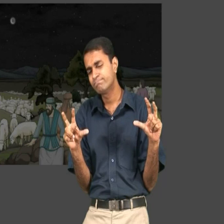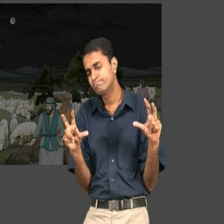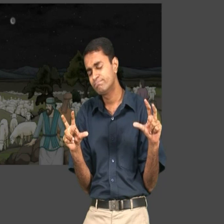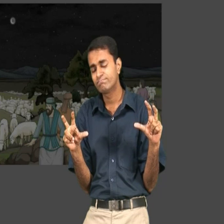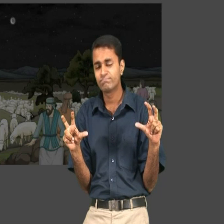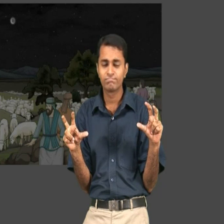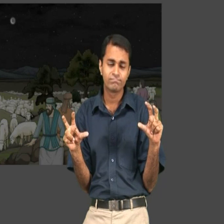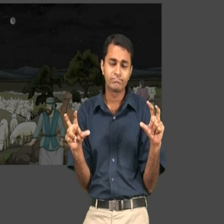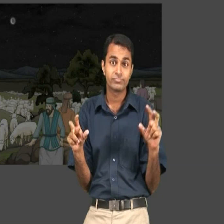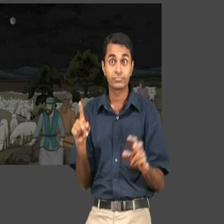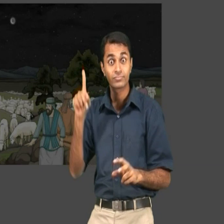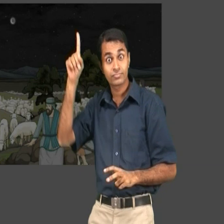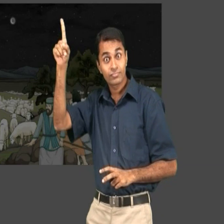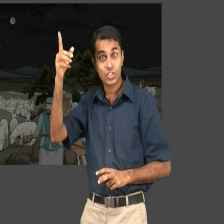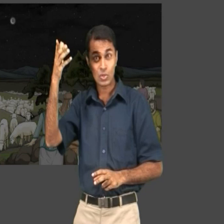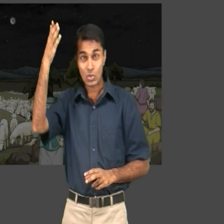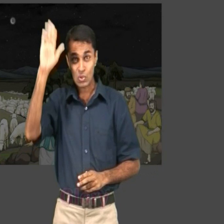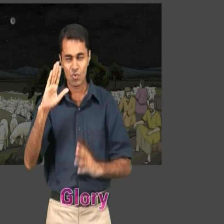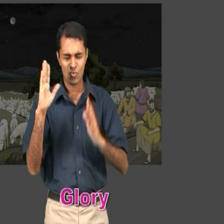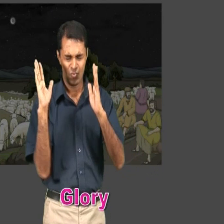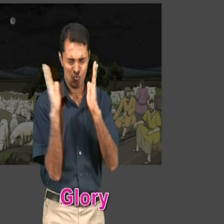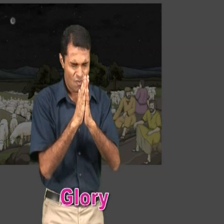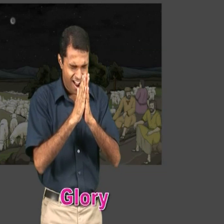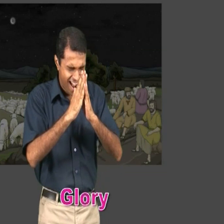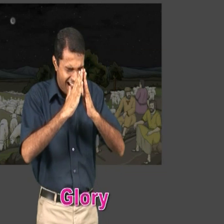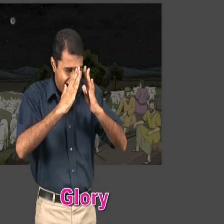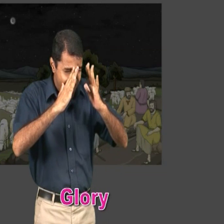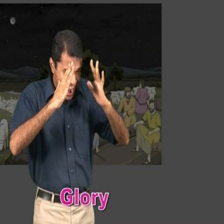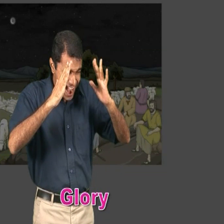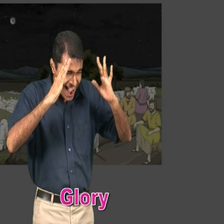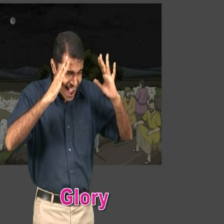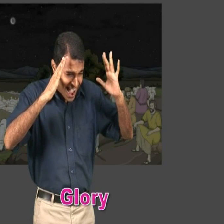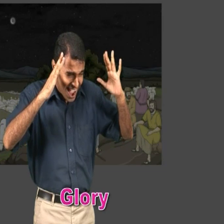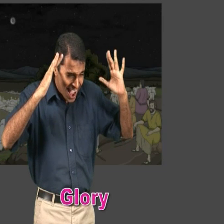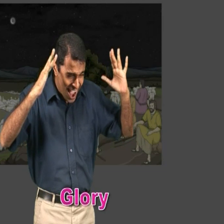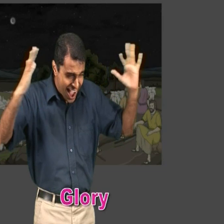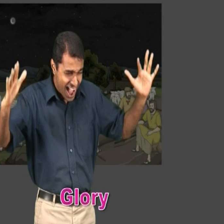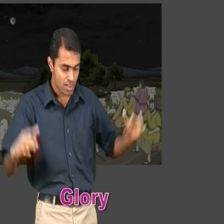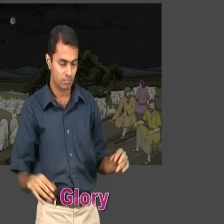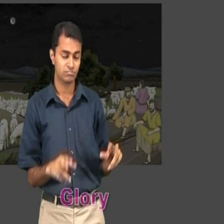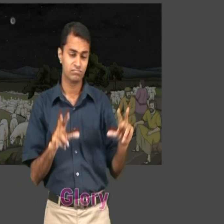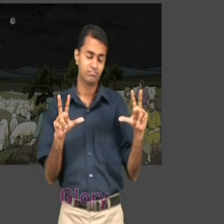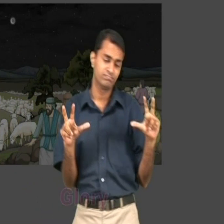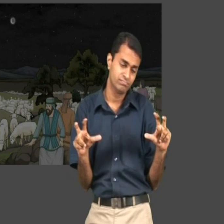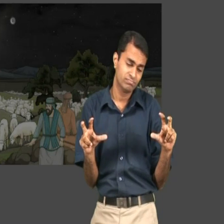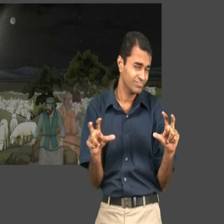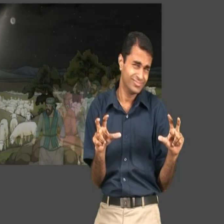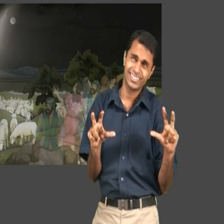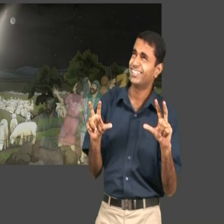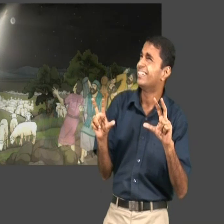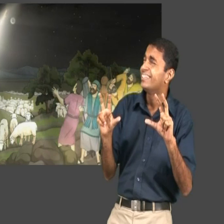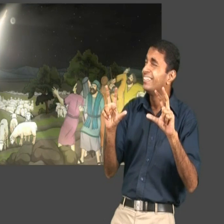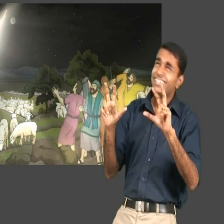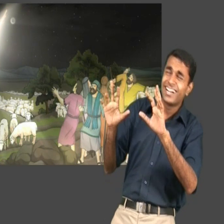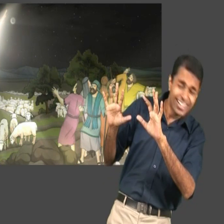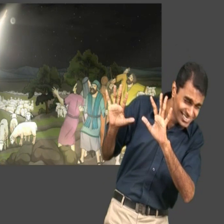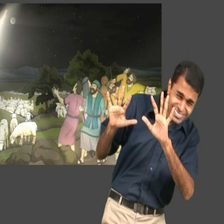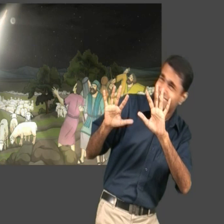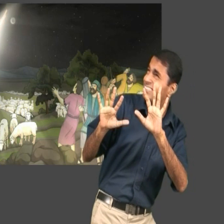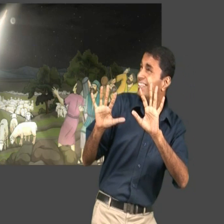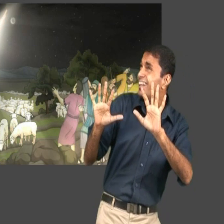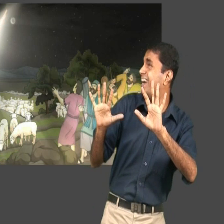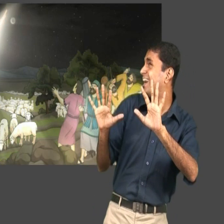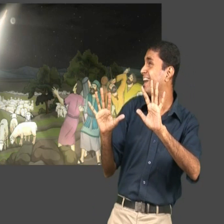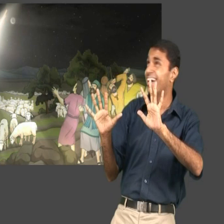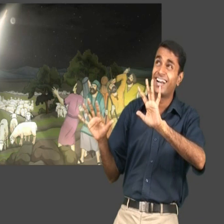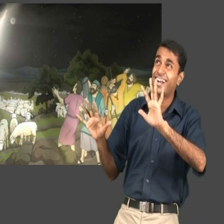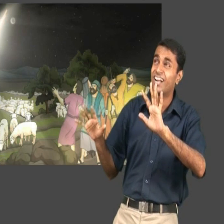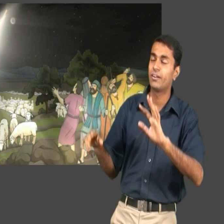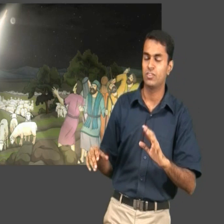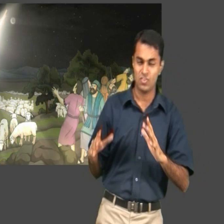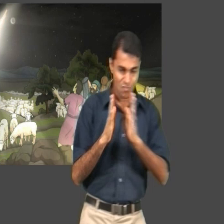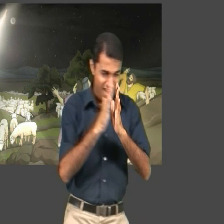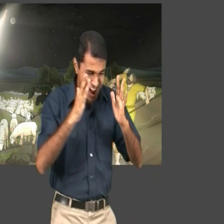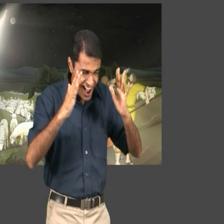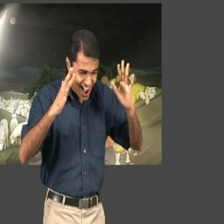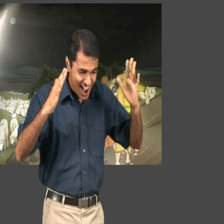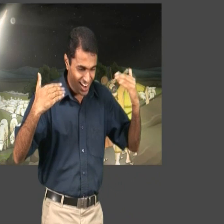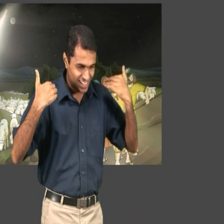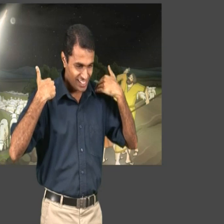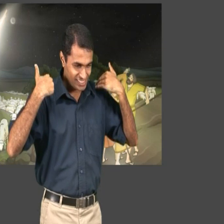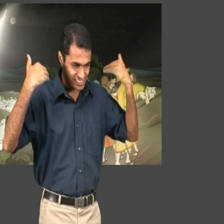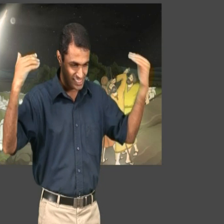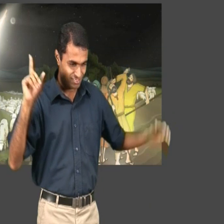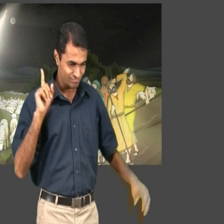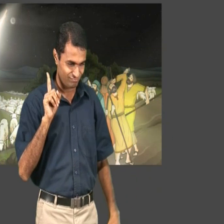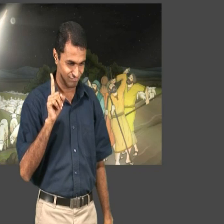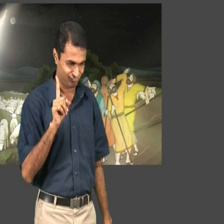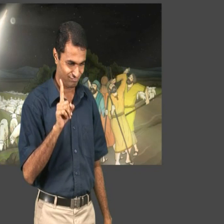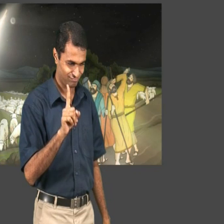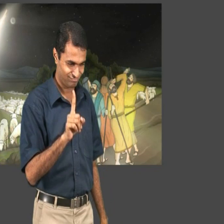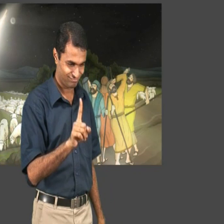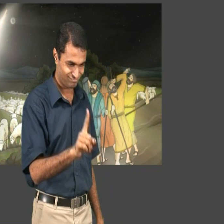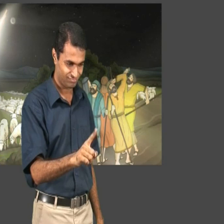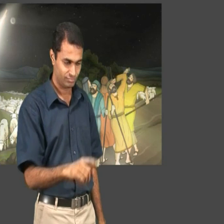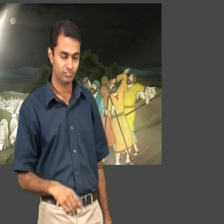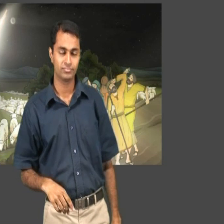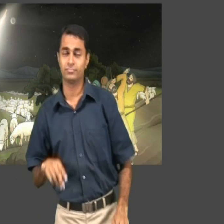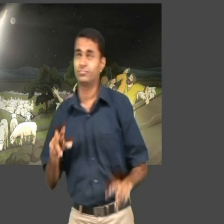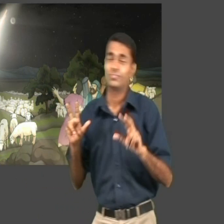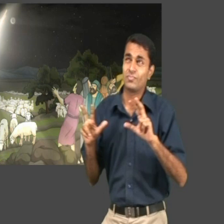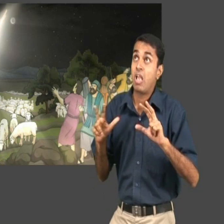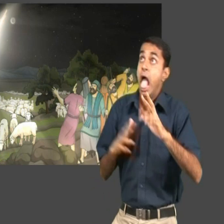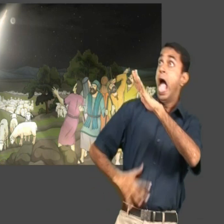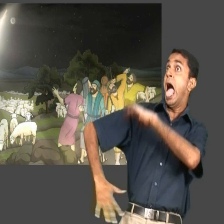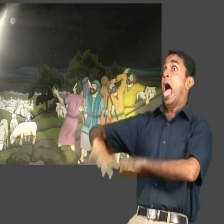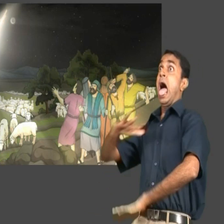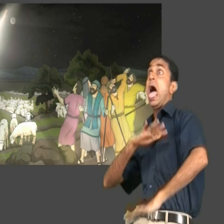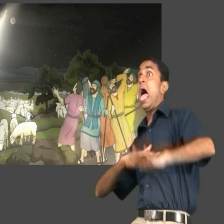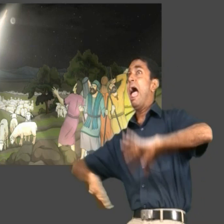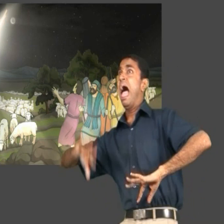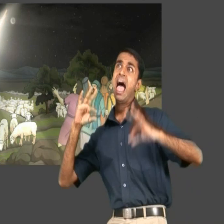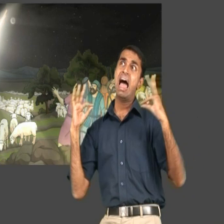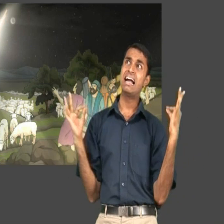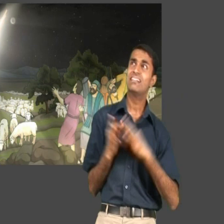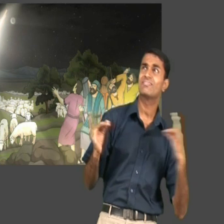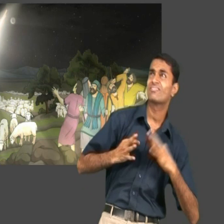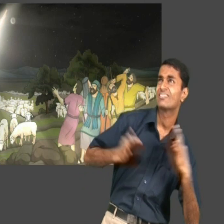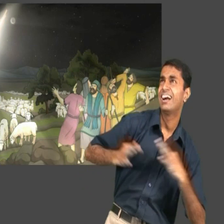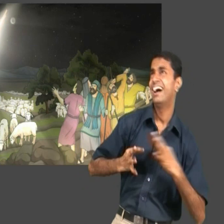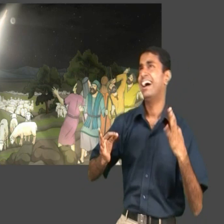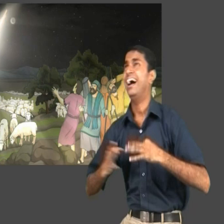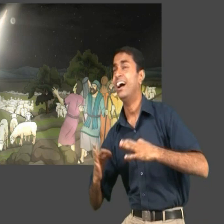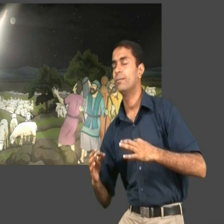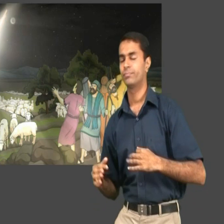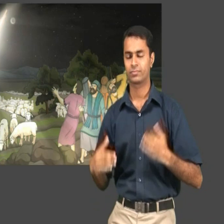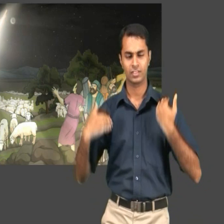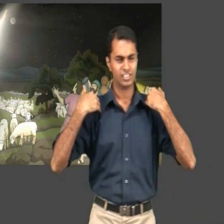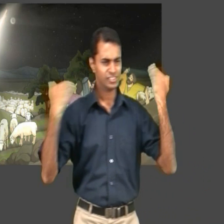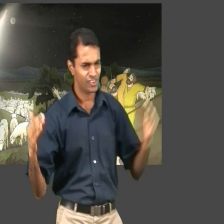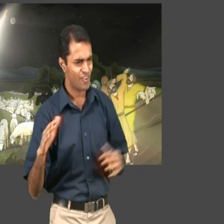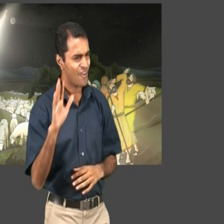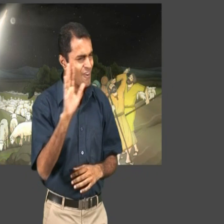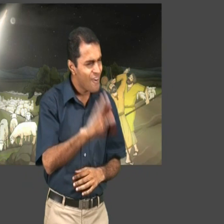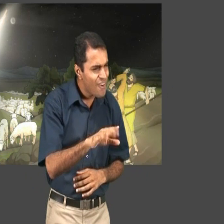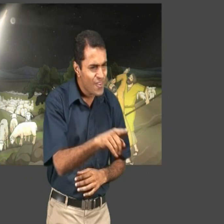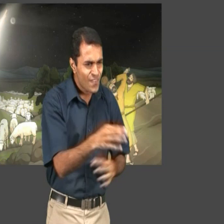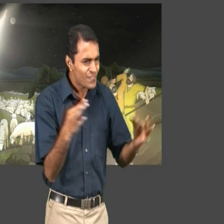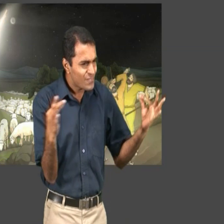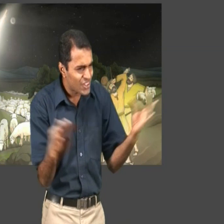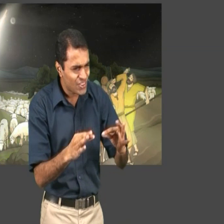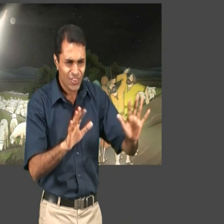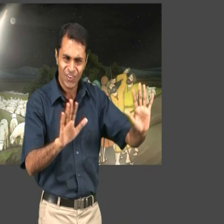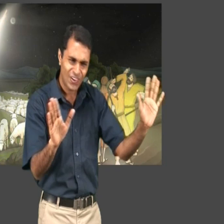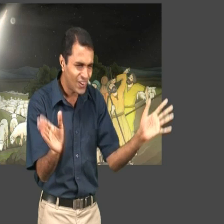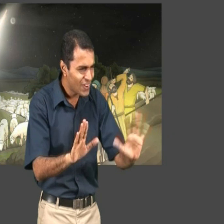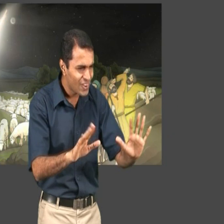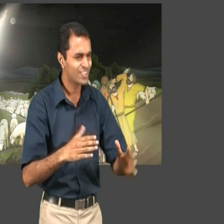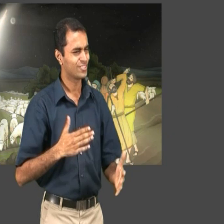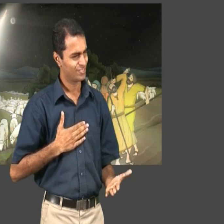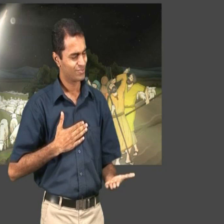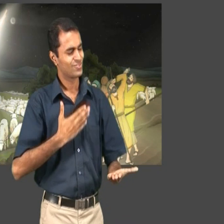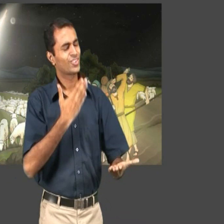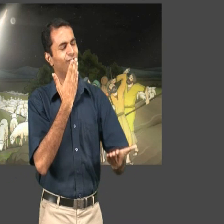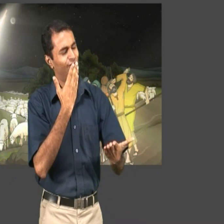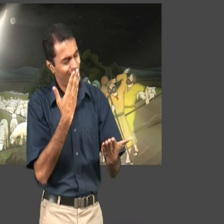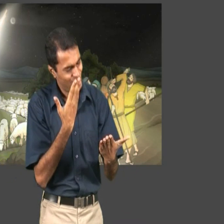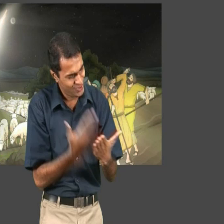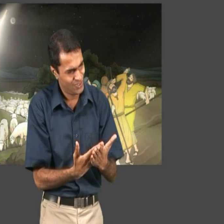Just then an angel of the Lord stood before them, and the glory of the Lord shone around them, and they were terrified.